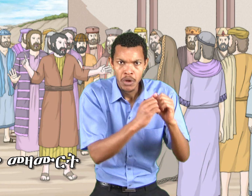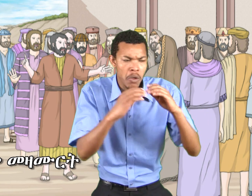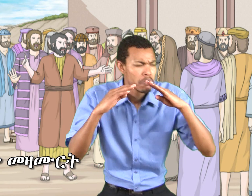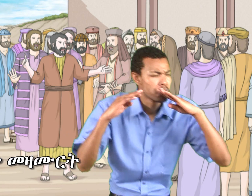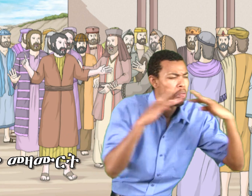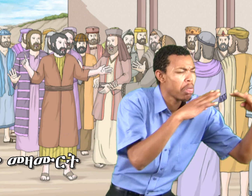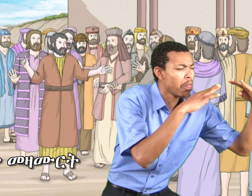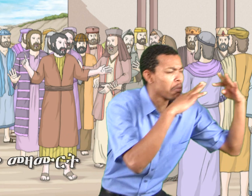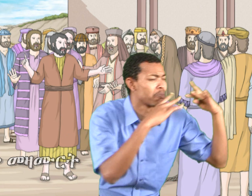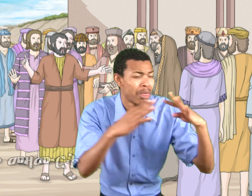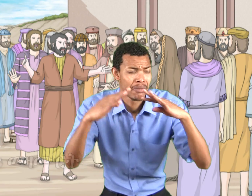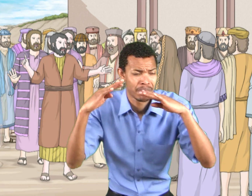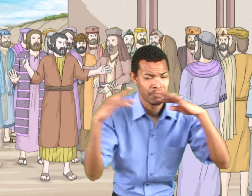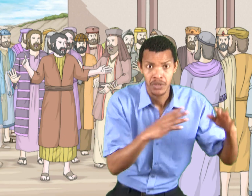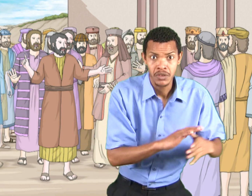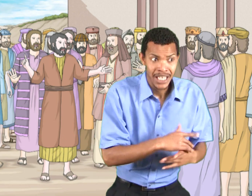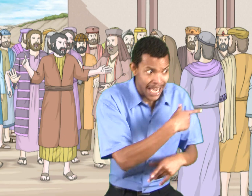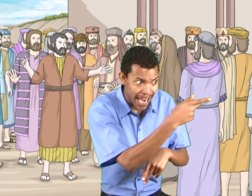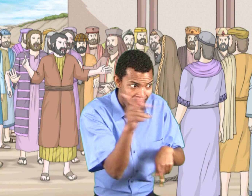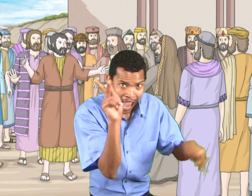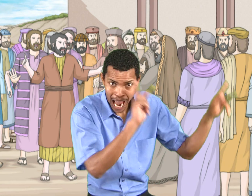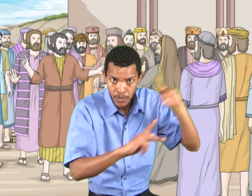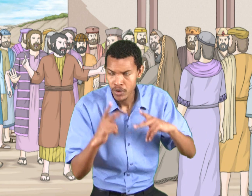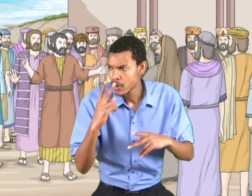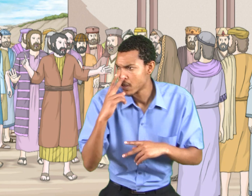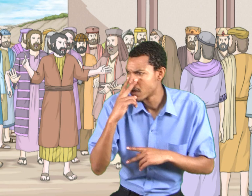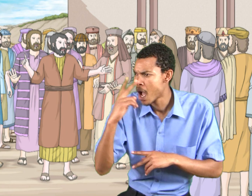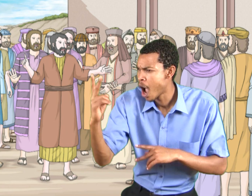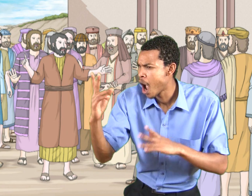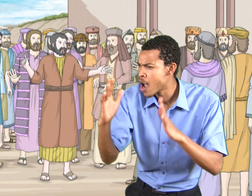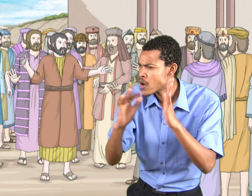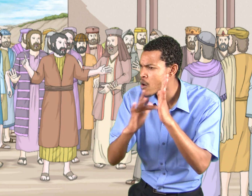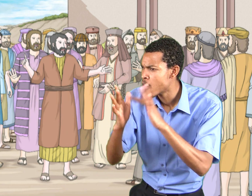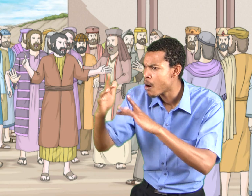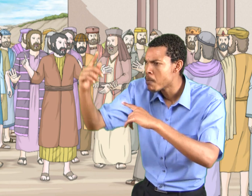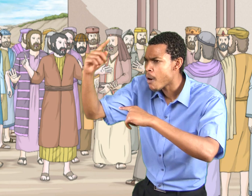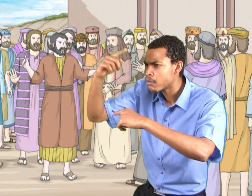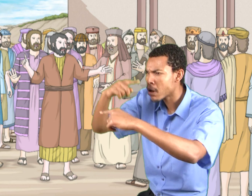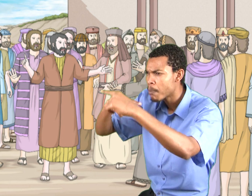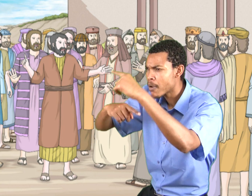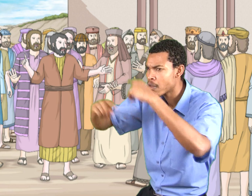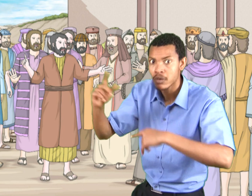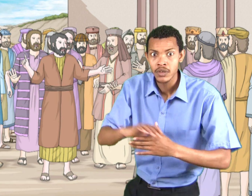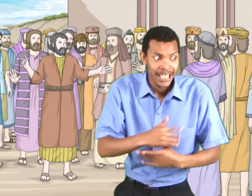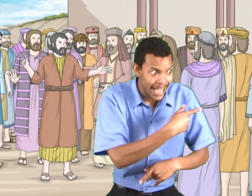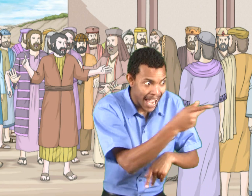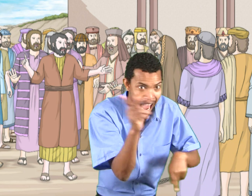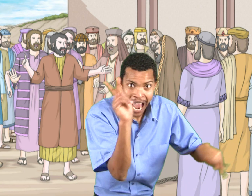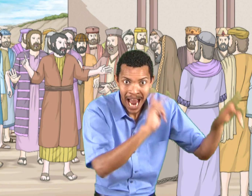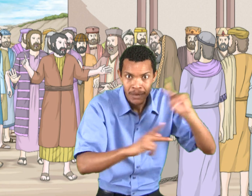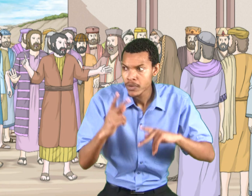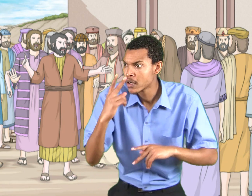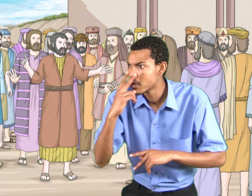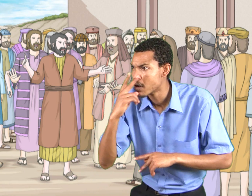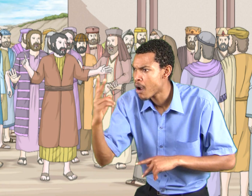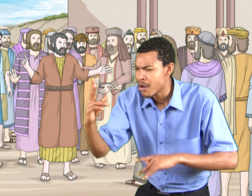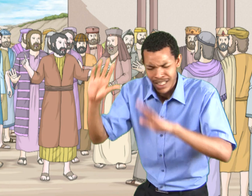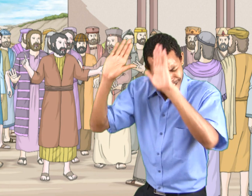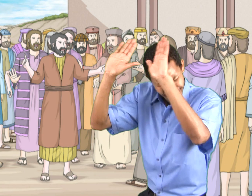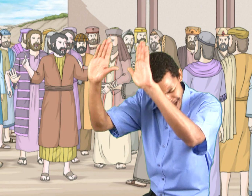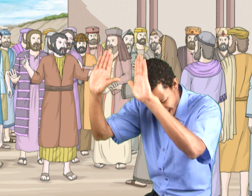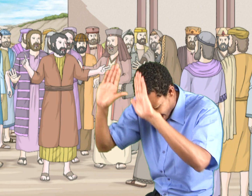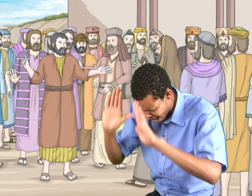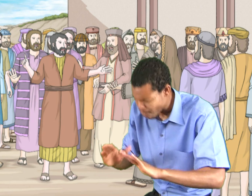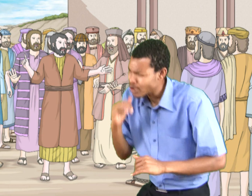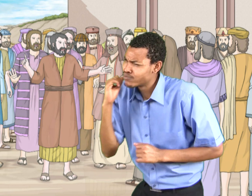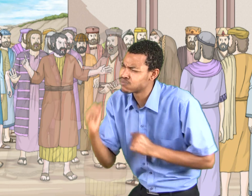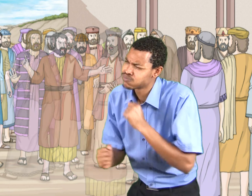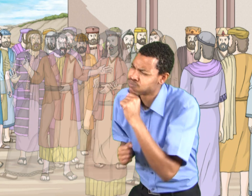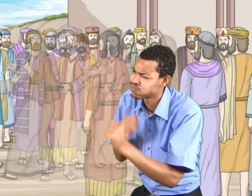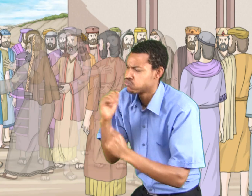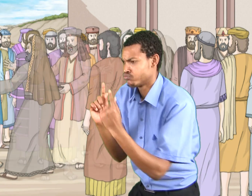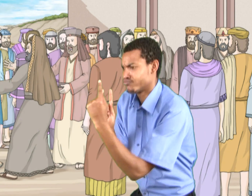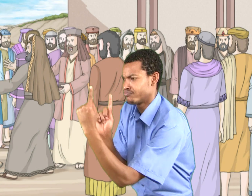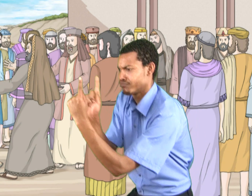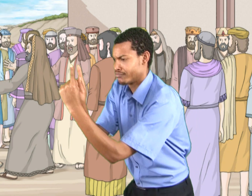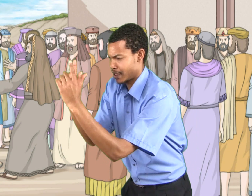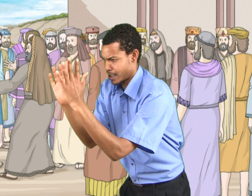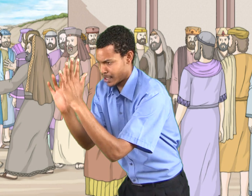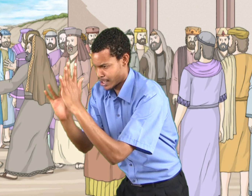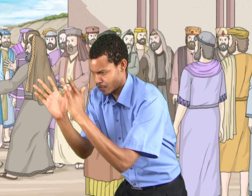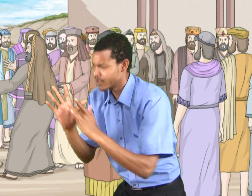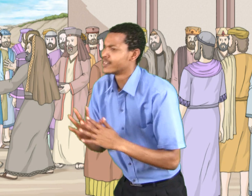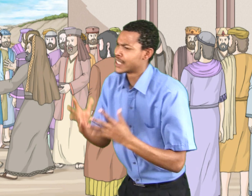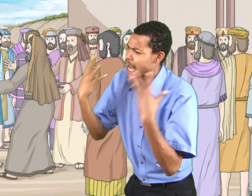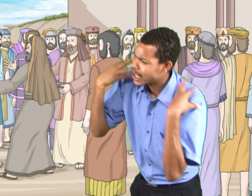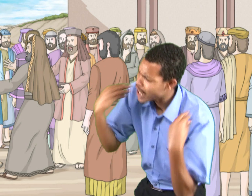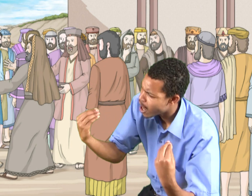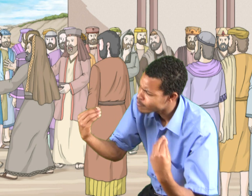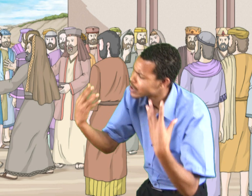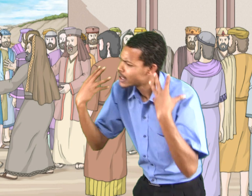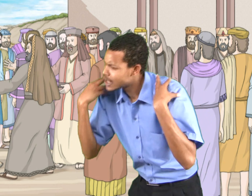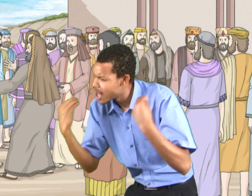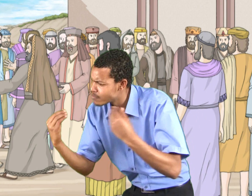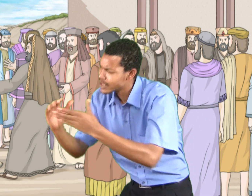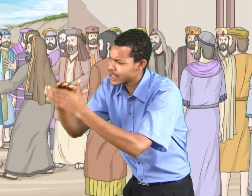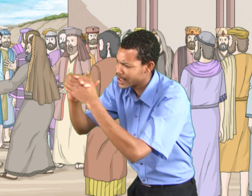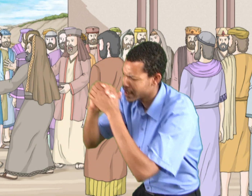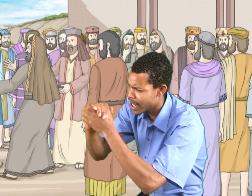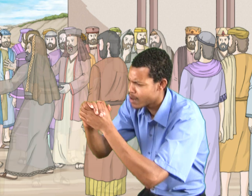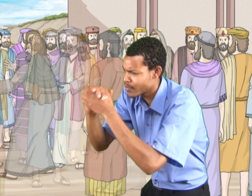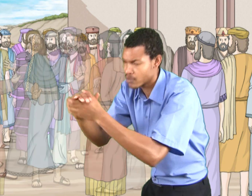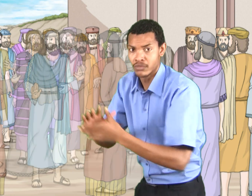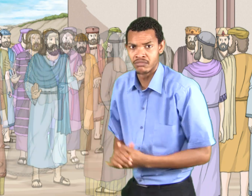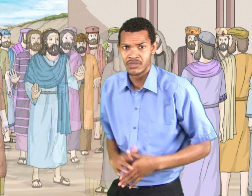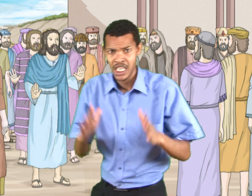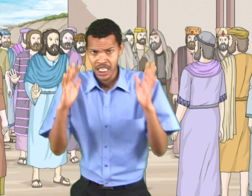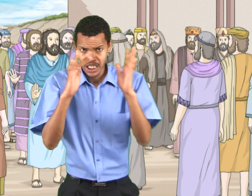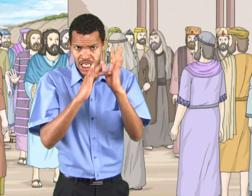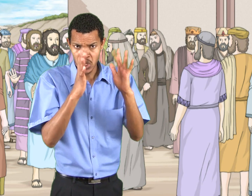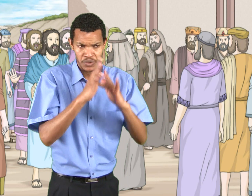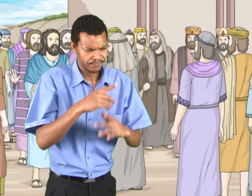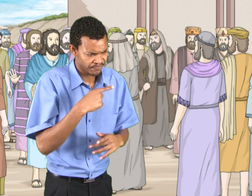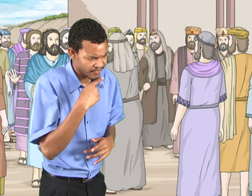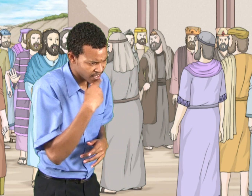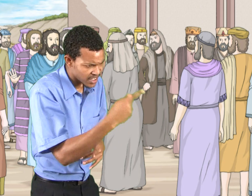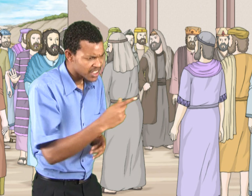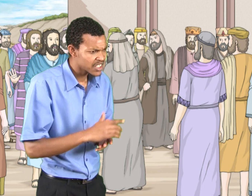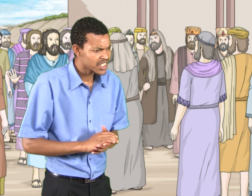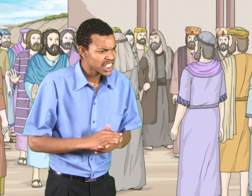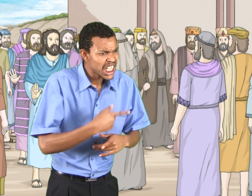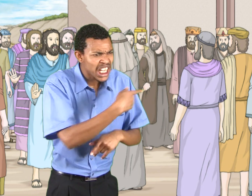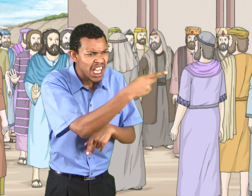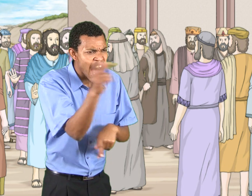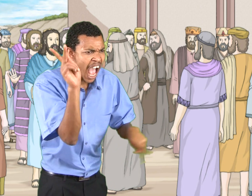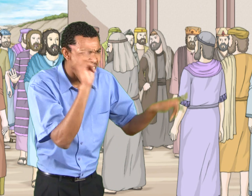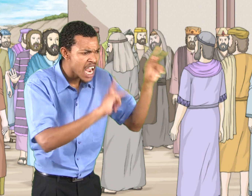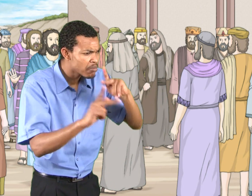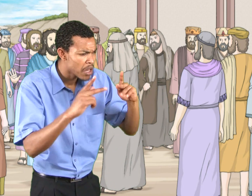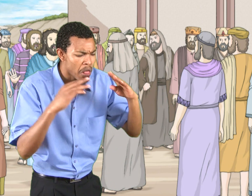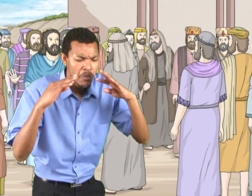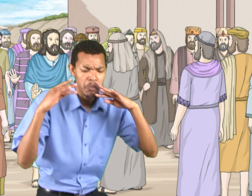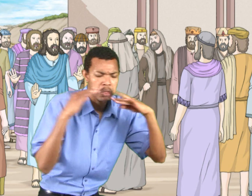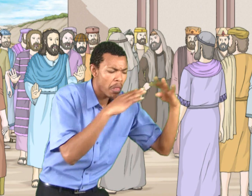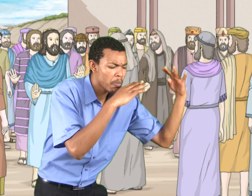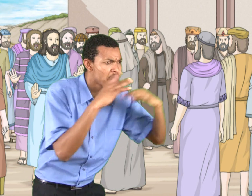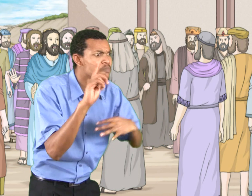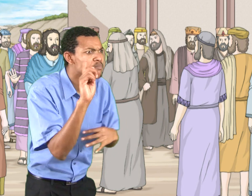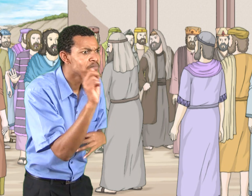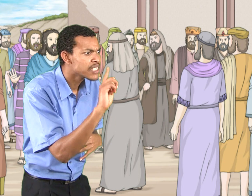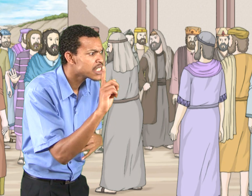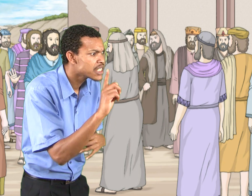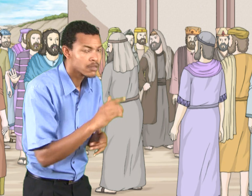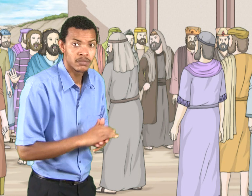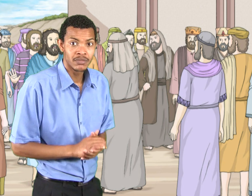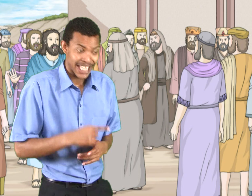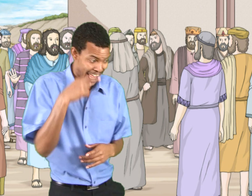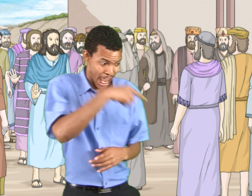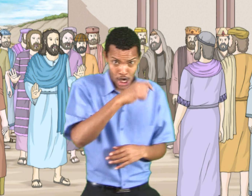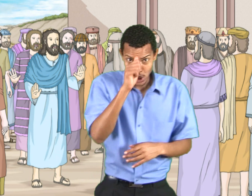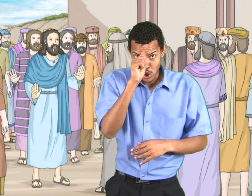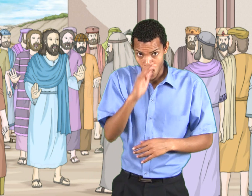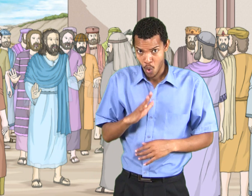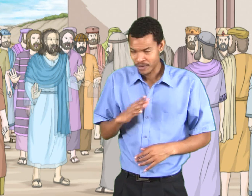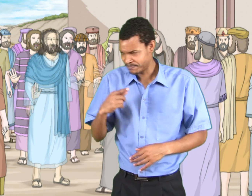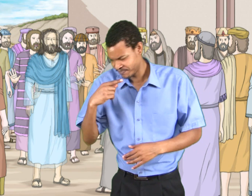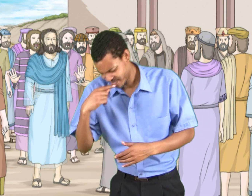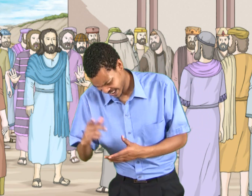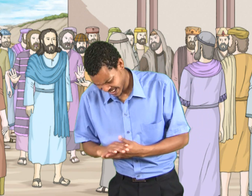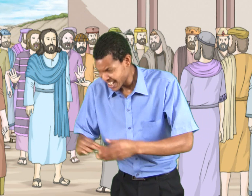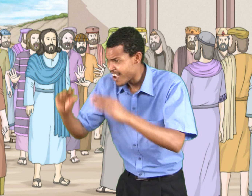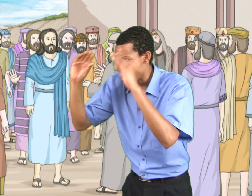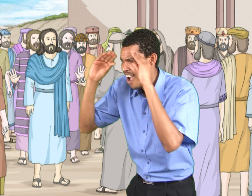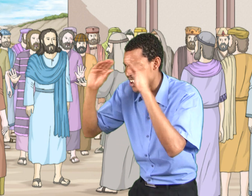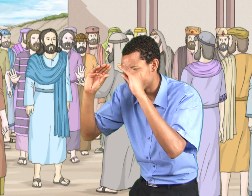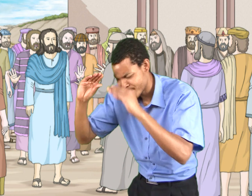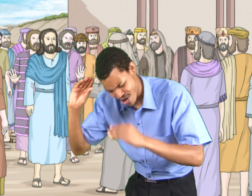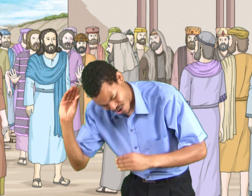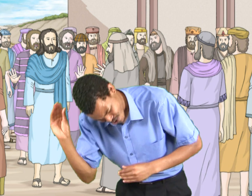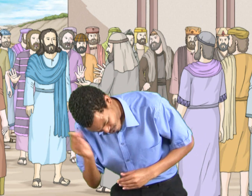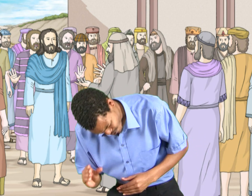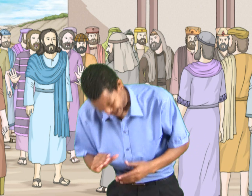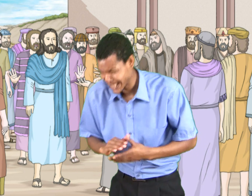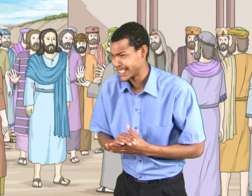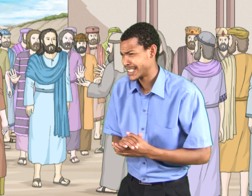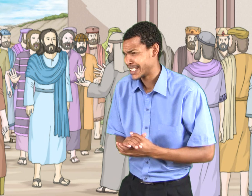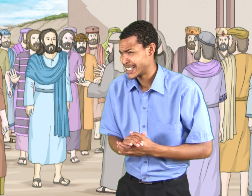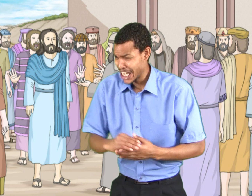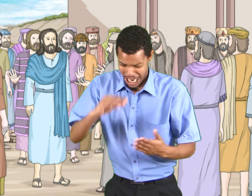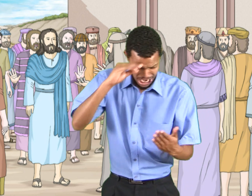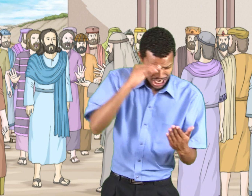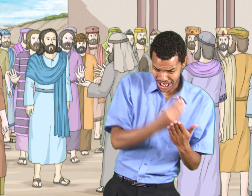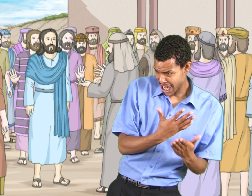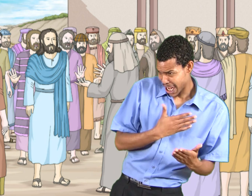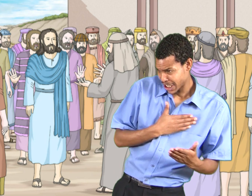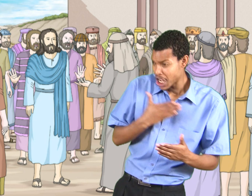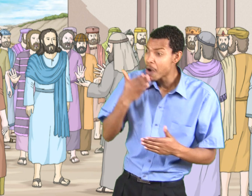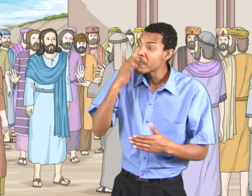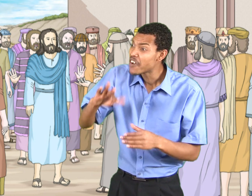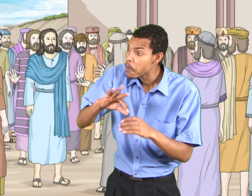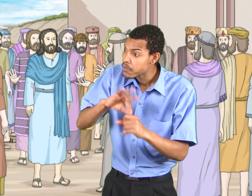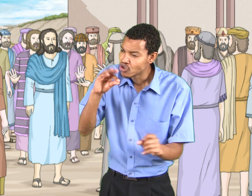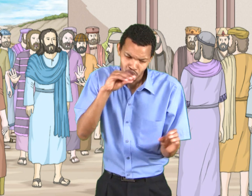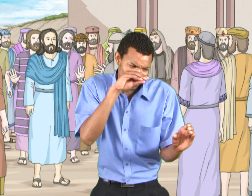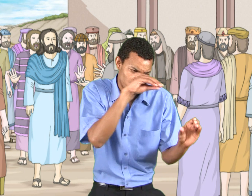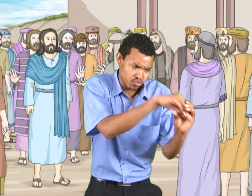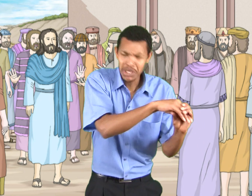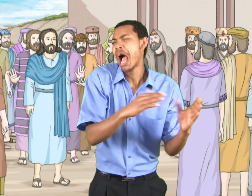As soon as all the people saw Jesus, they were filled with awe and ran to greet Him. “What are you disputing with them?” He asked.